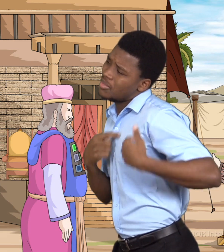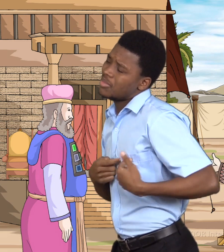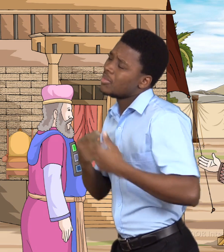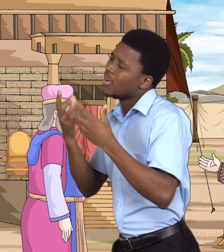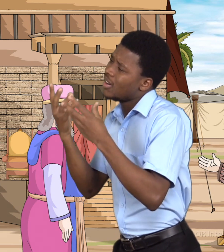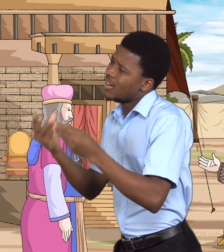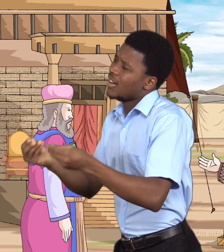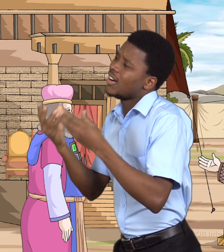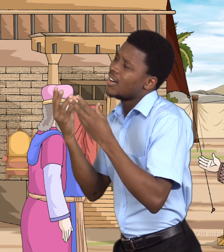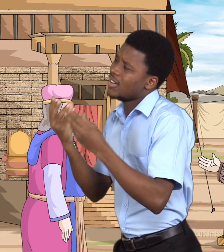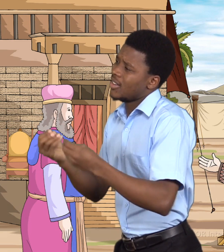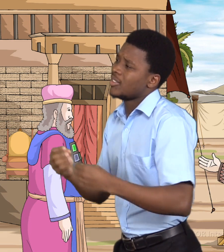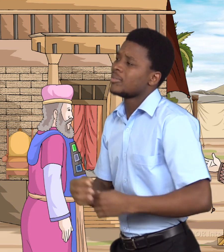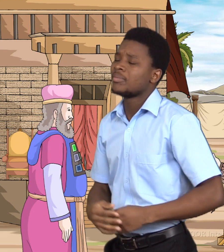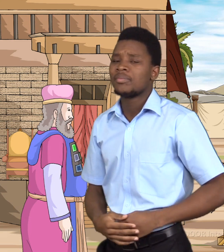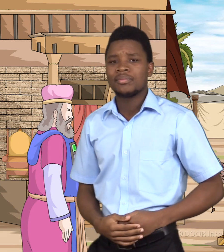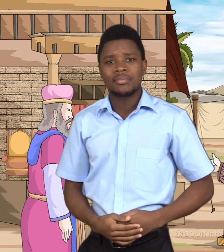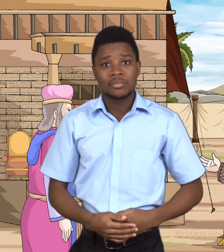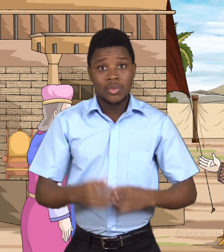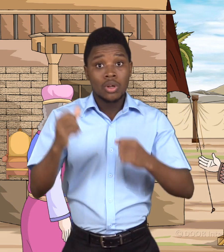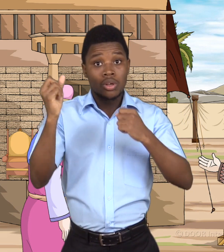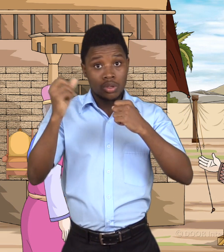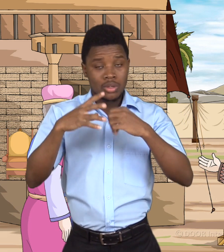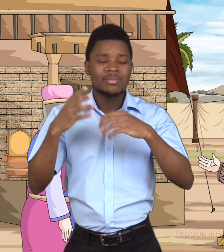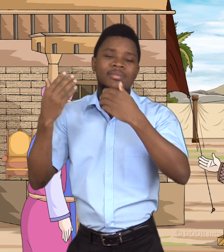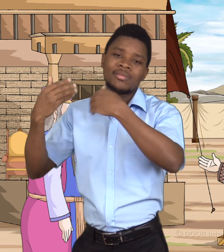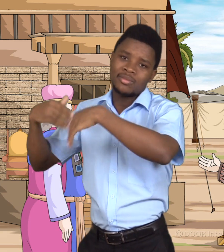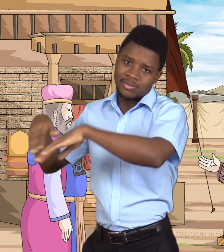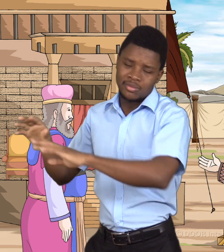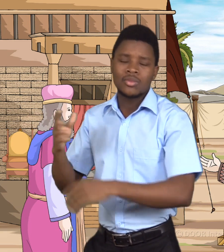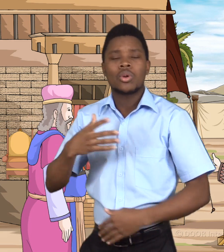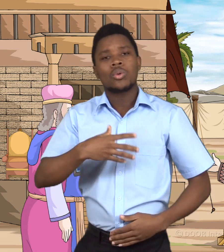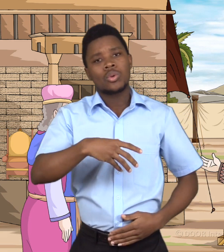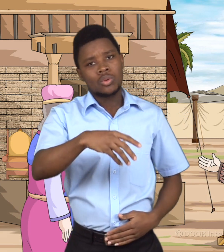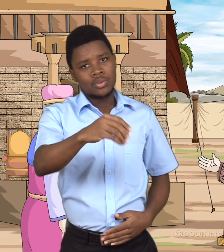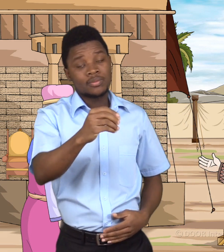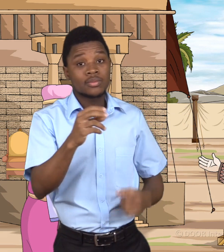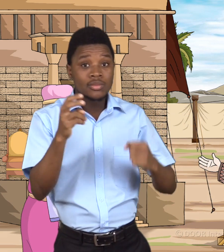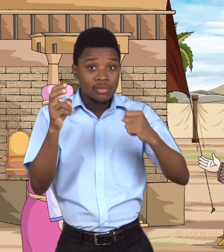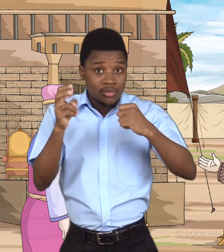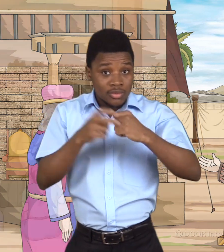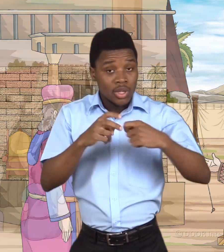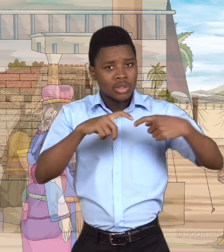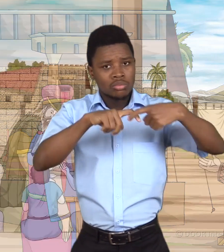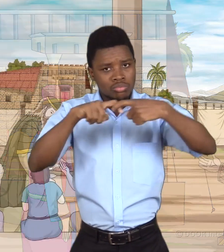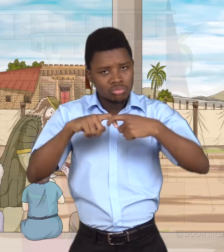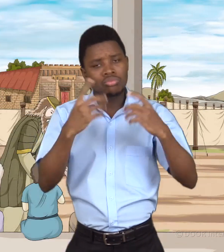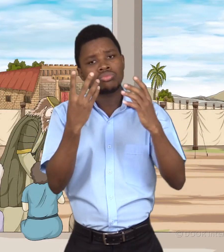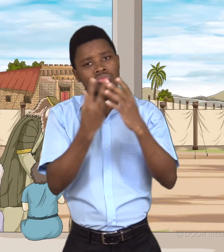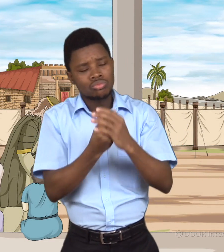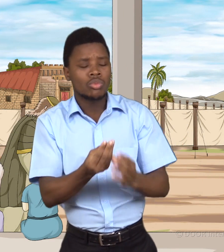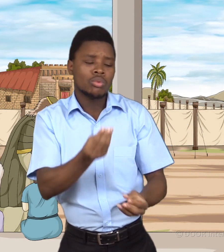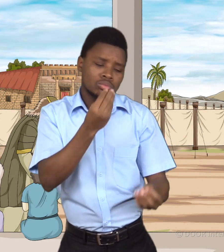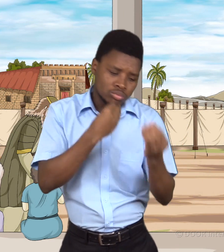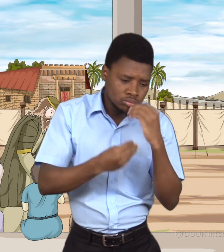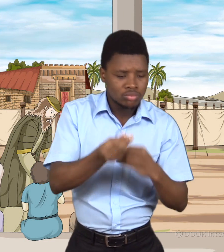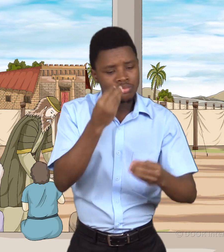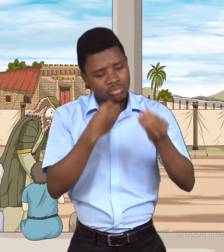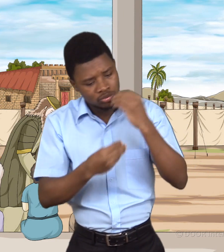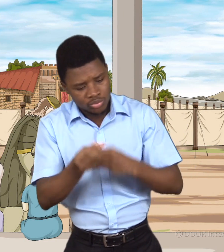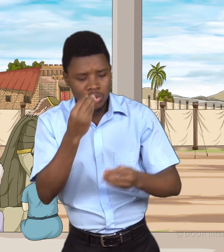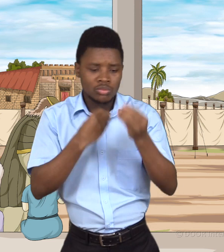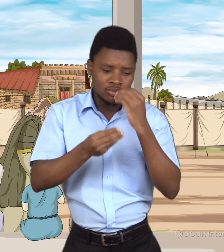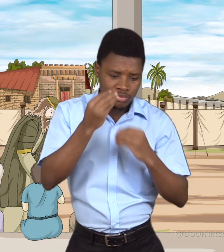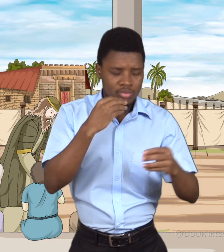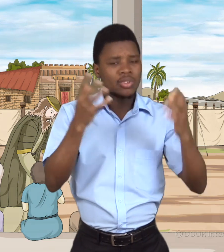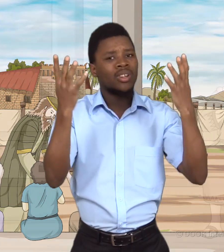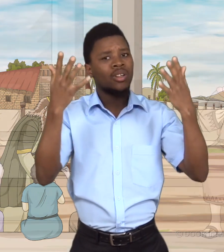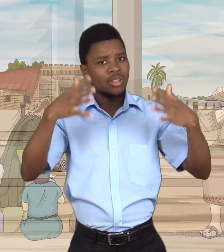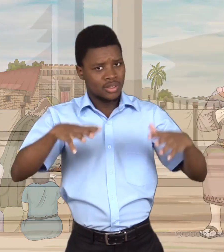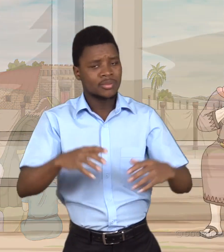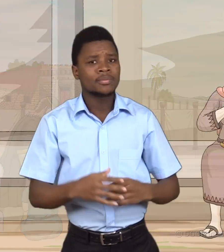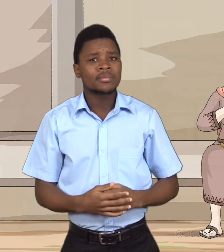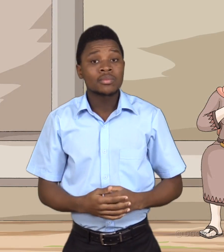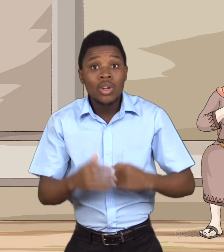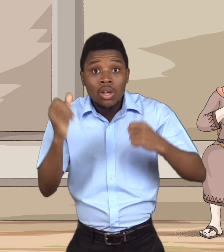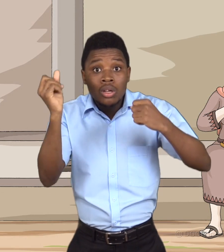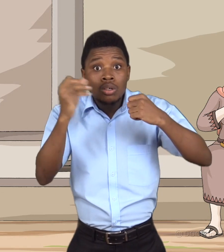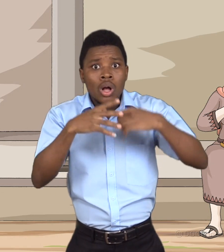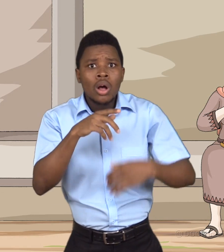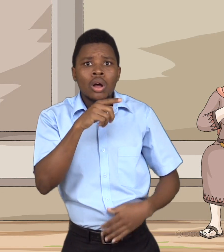“May your maidservant find favor with you,” said Hannah.